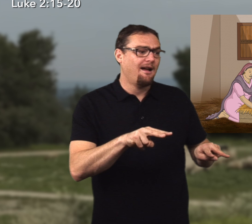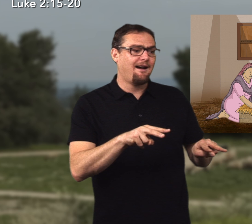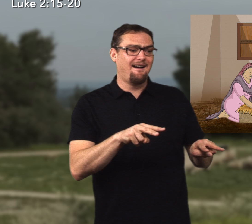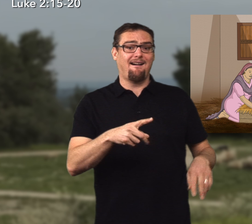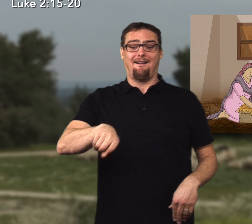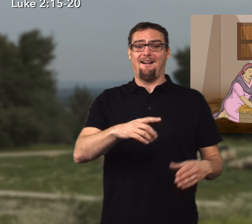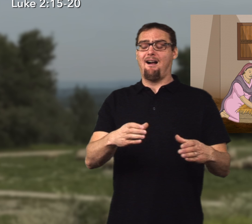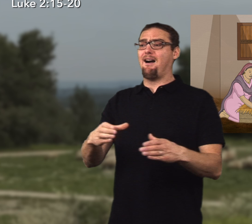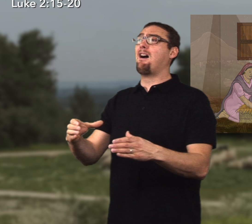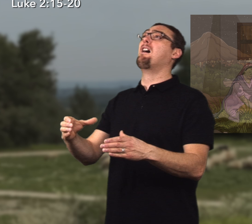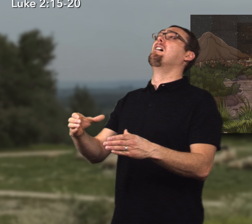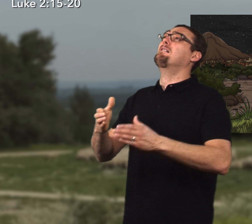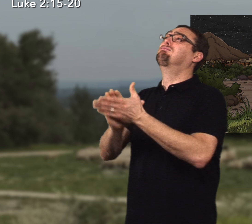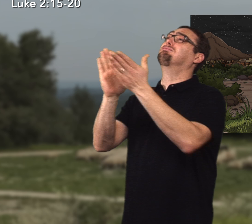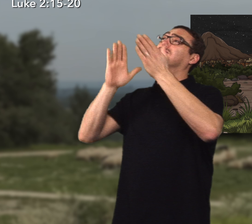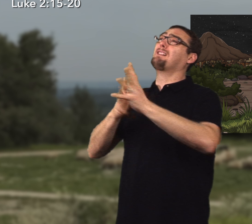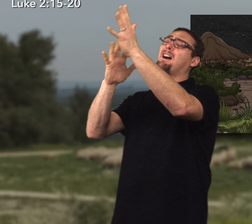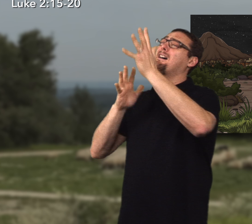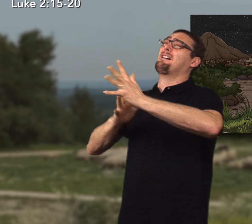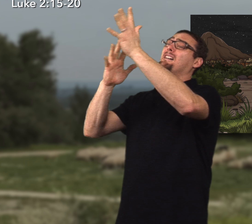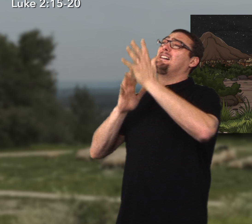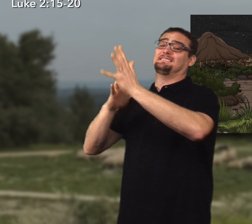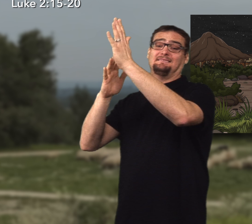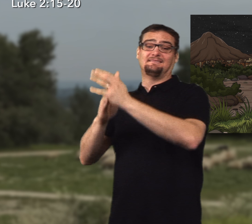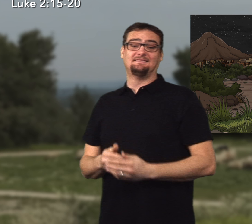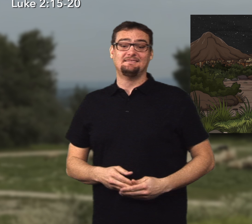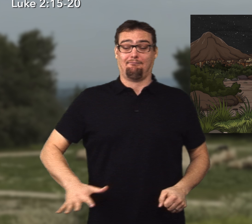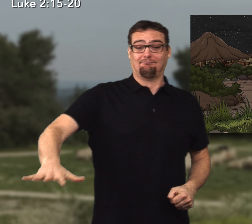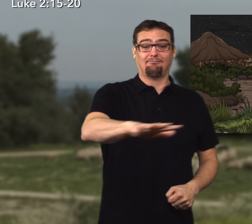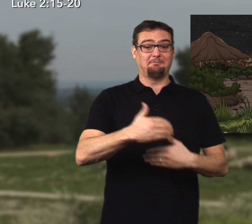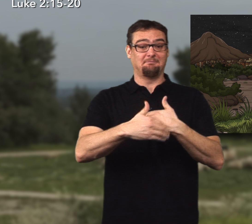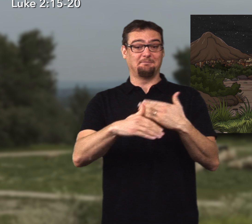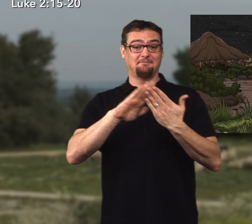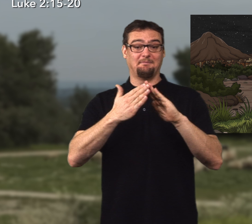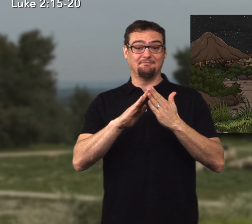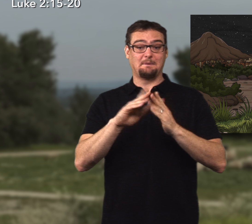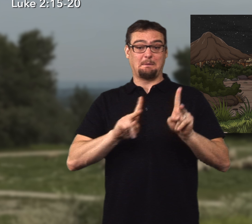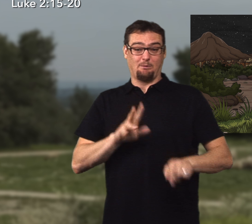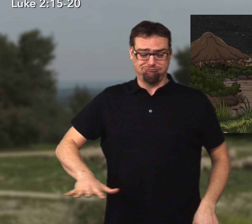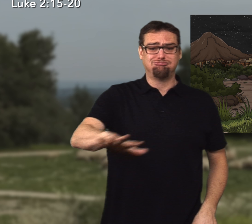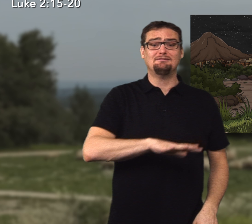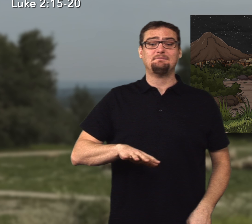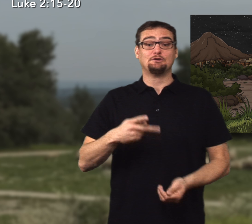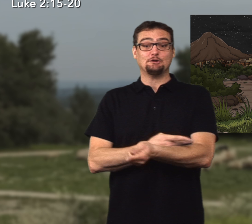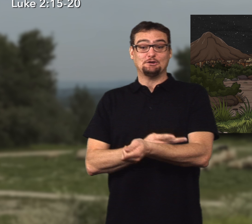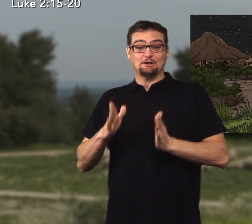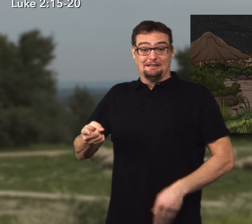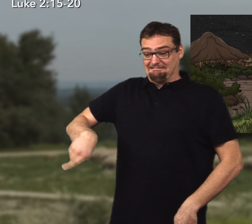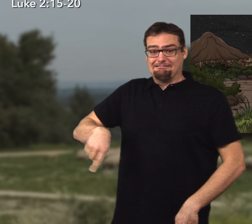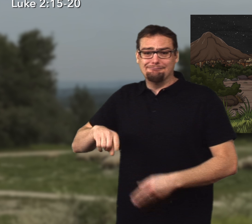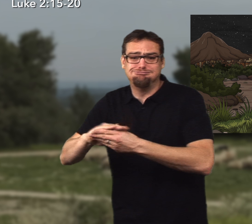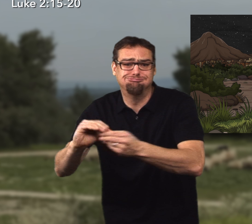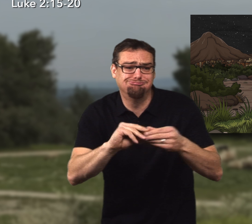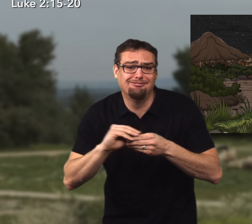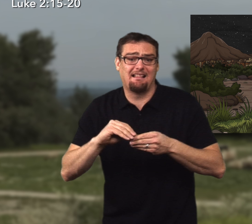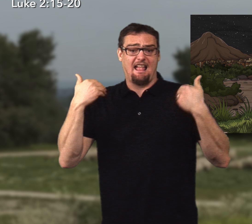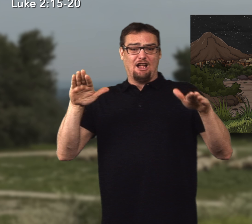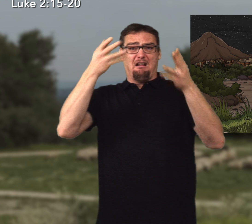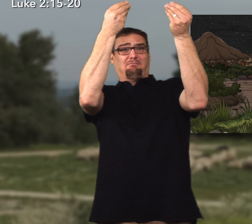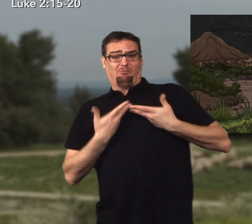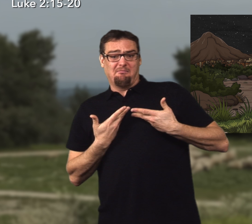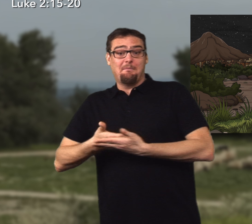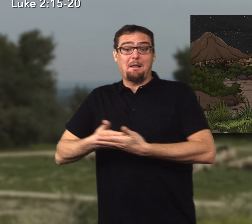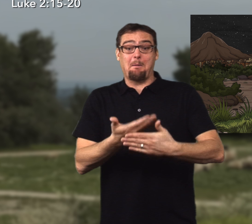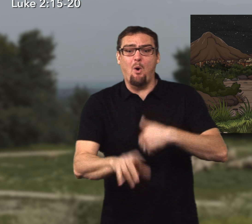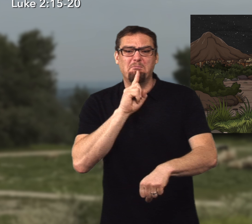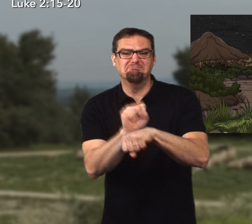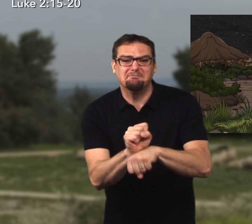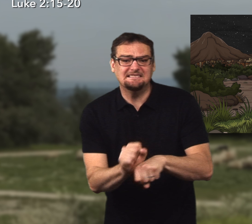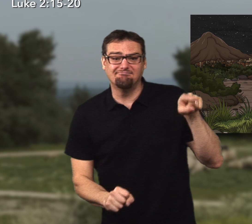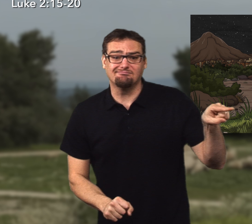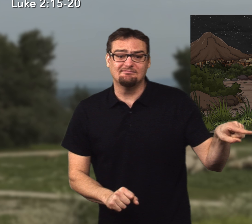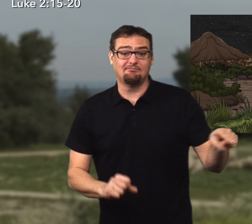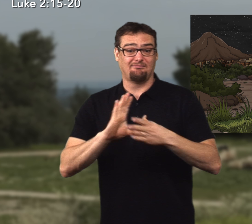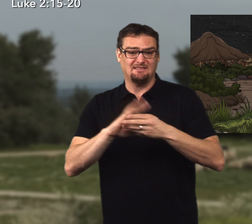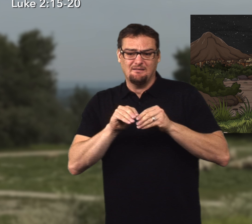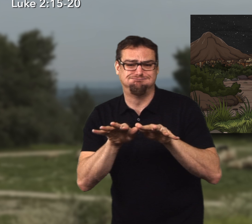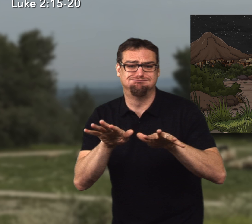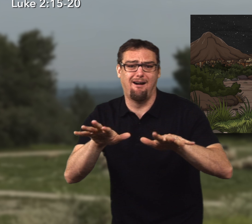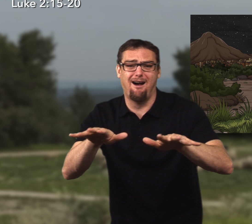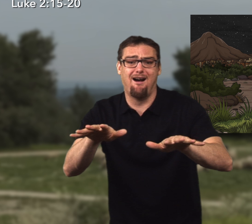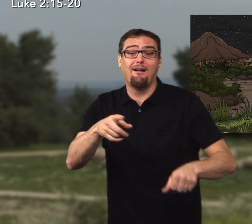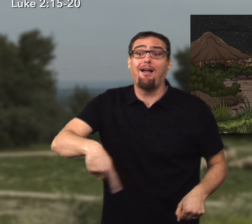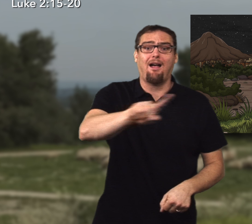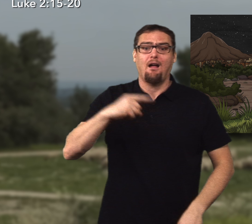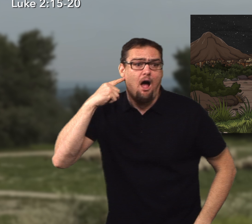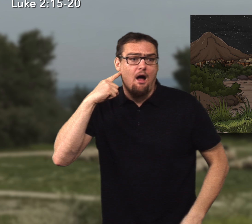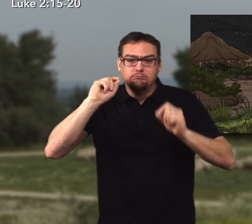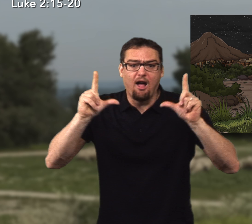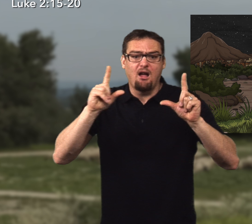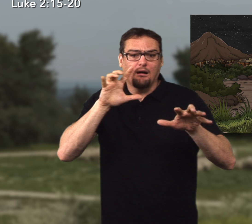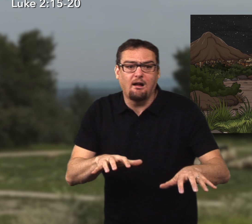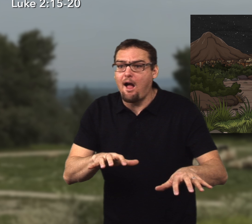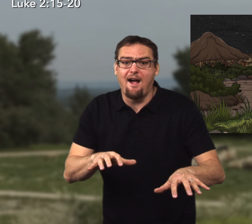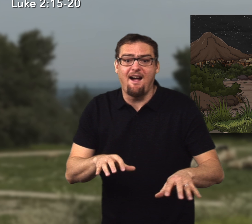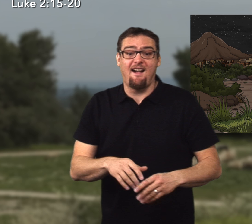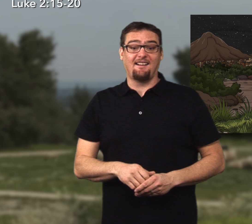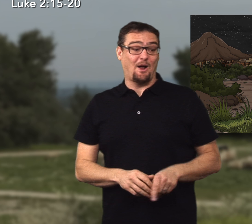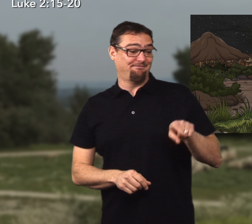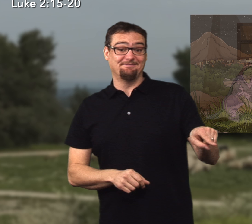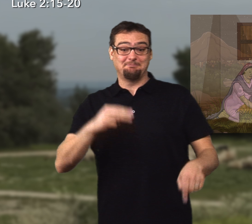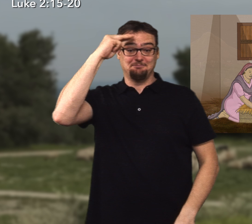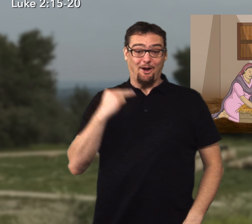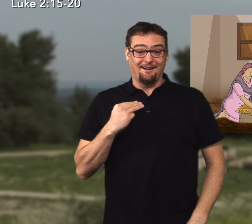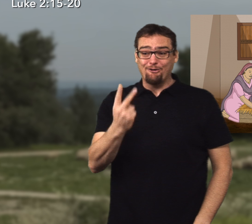After they had seen the Child, they spread the message they had received about Him. And all who heard it were amazed at what the shepherds said to them.